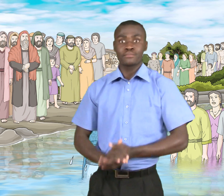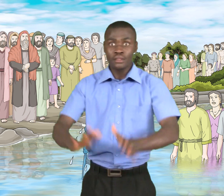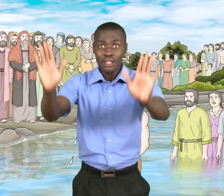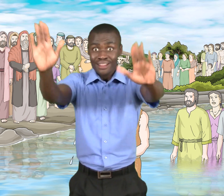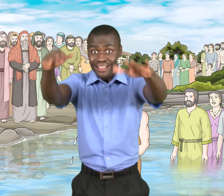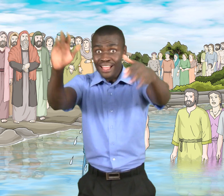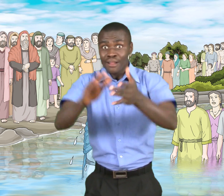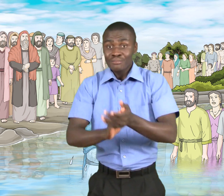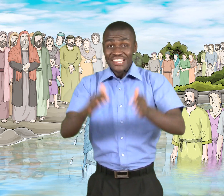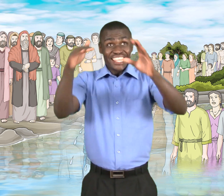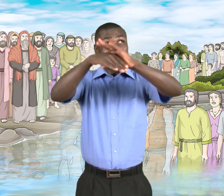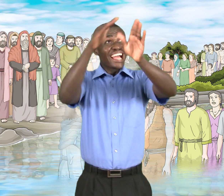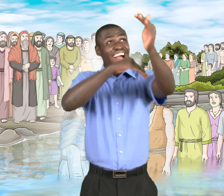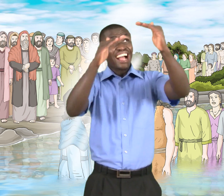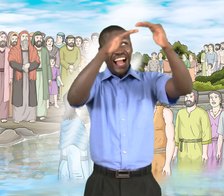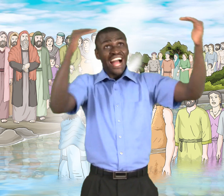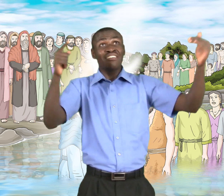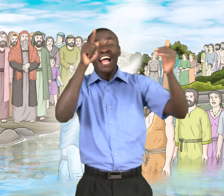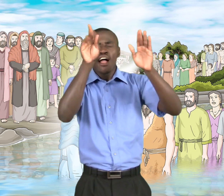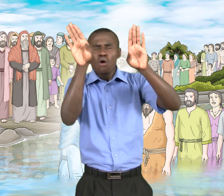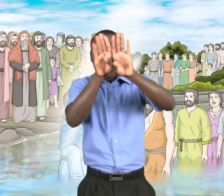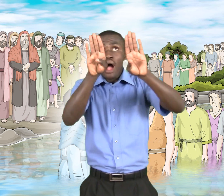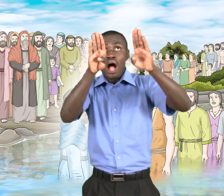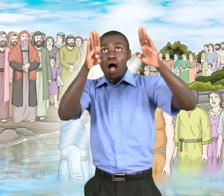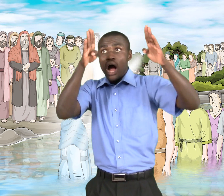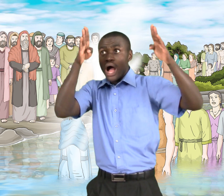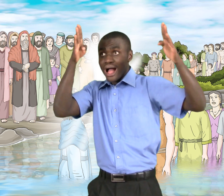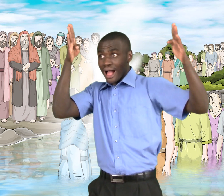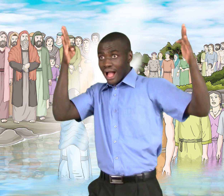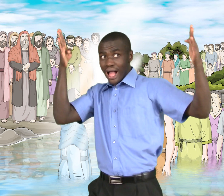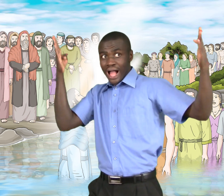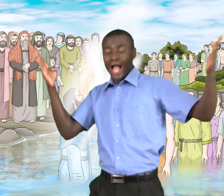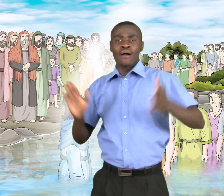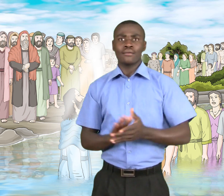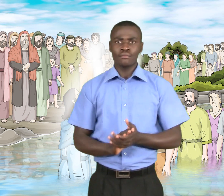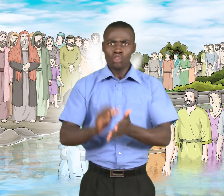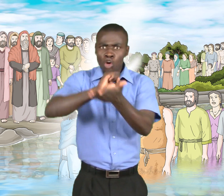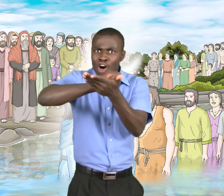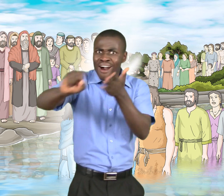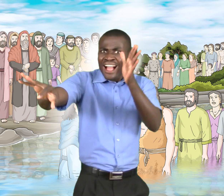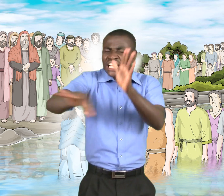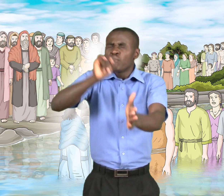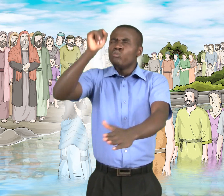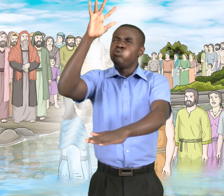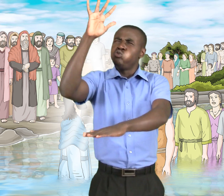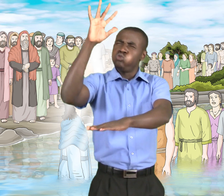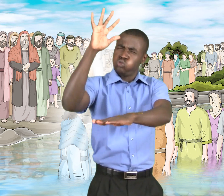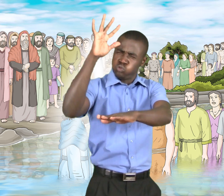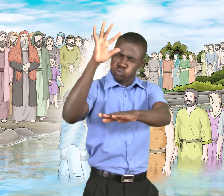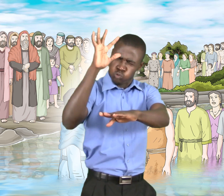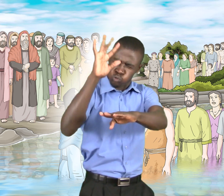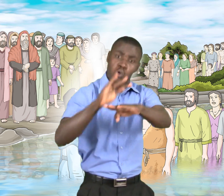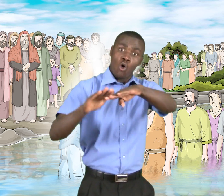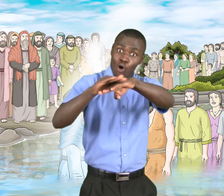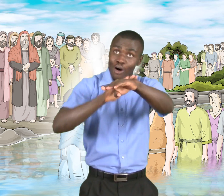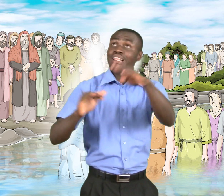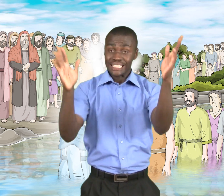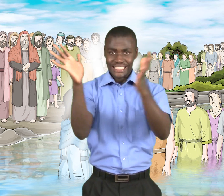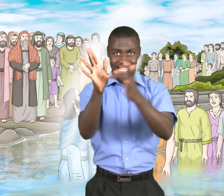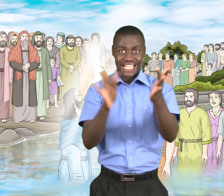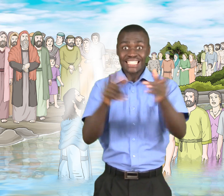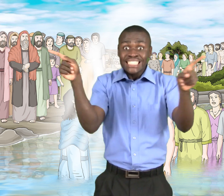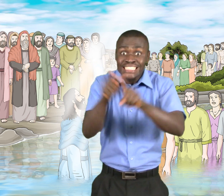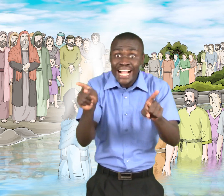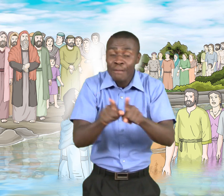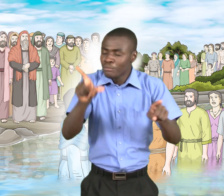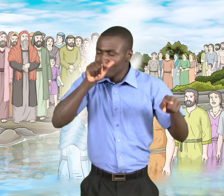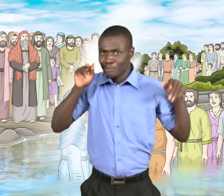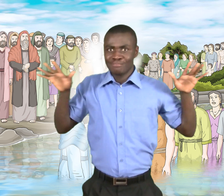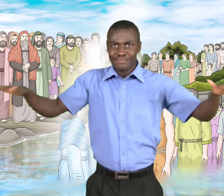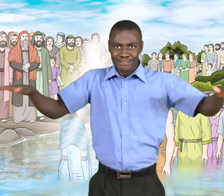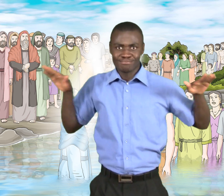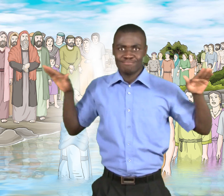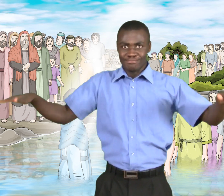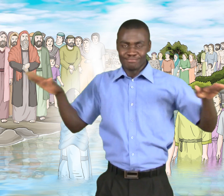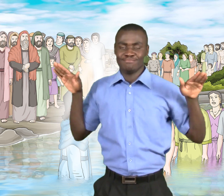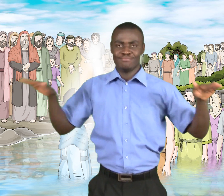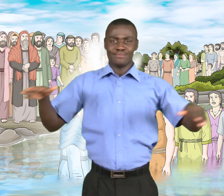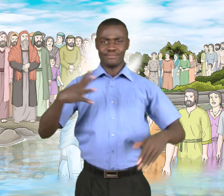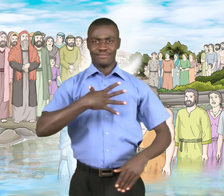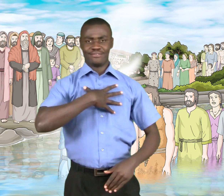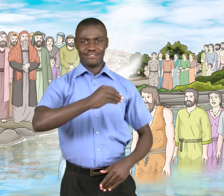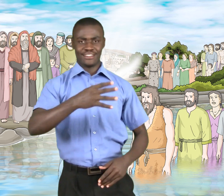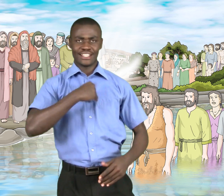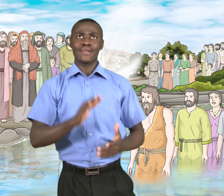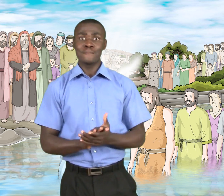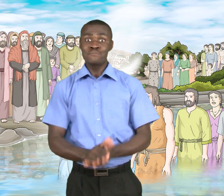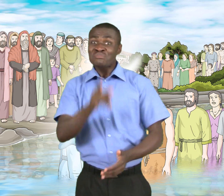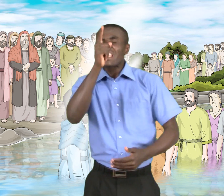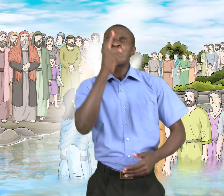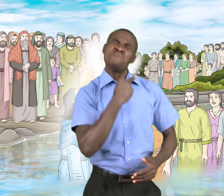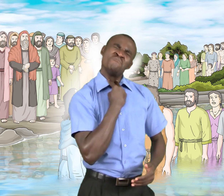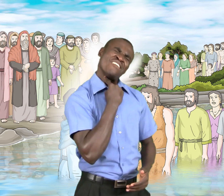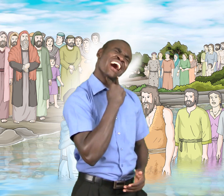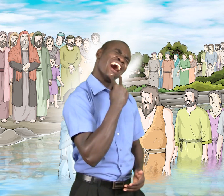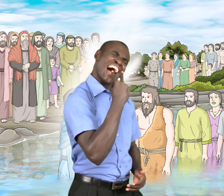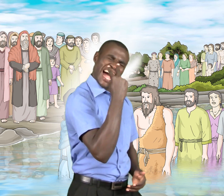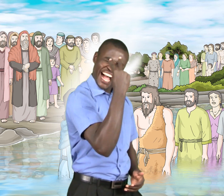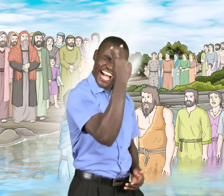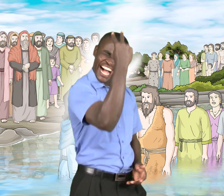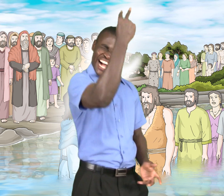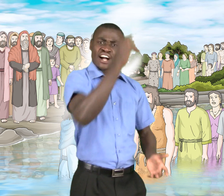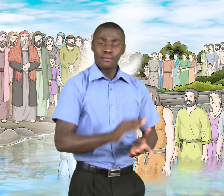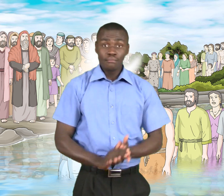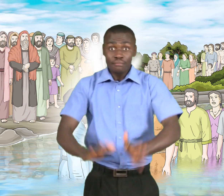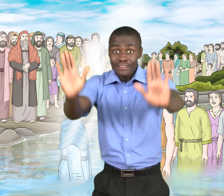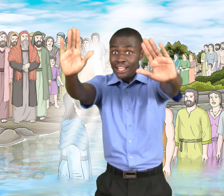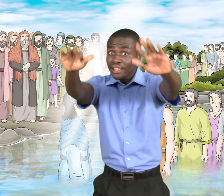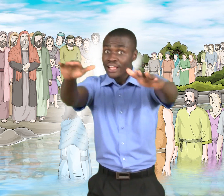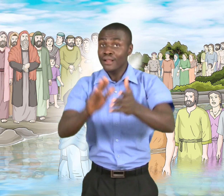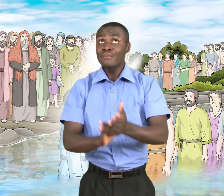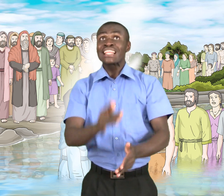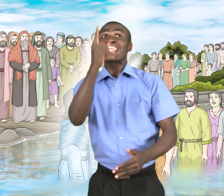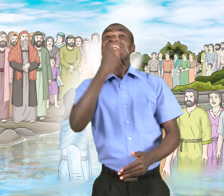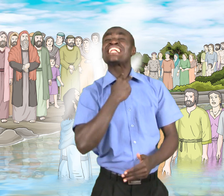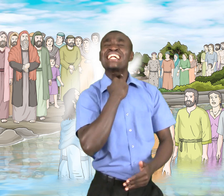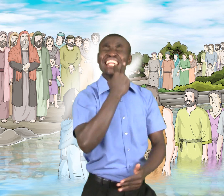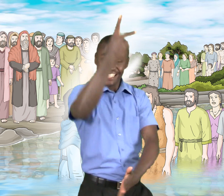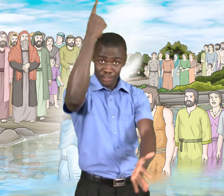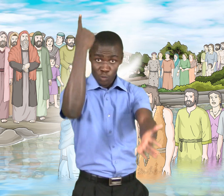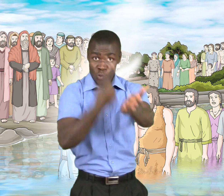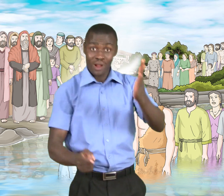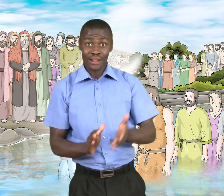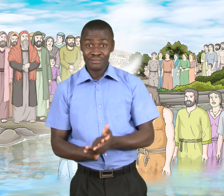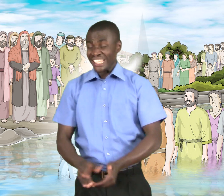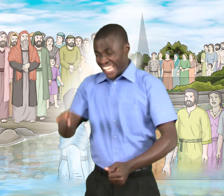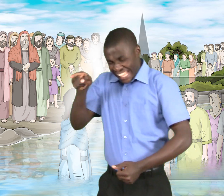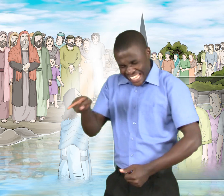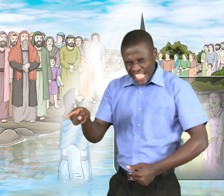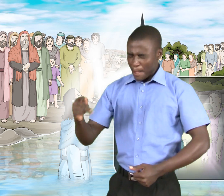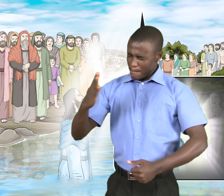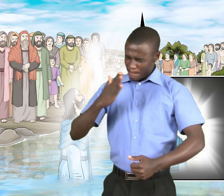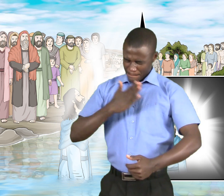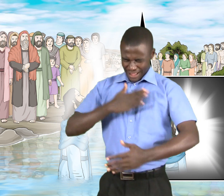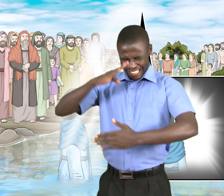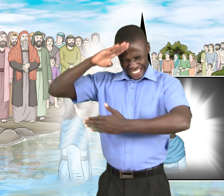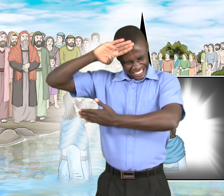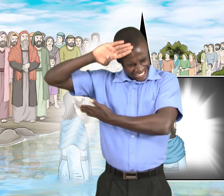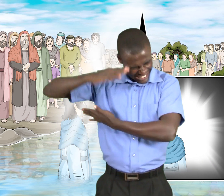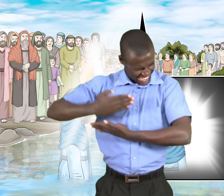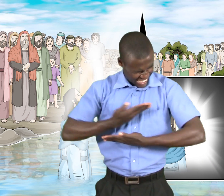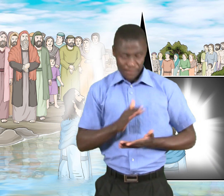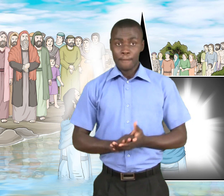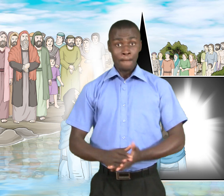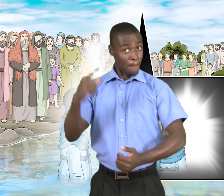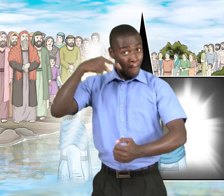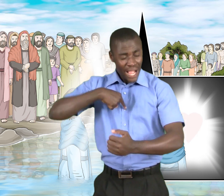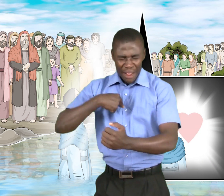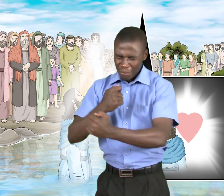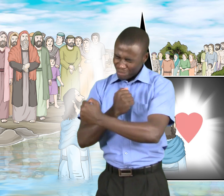Suddenly the heavens were opened, and He saw the Spirit of God descending like a dove and resting on Him.